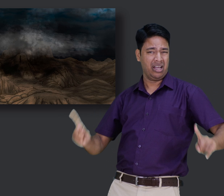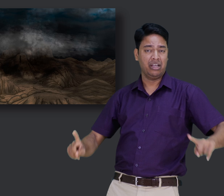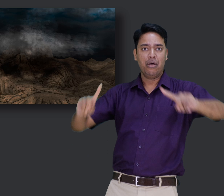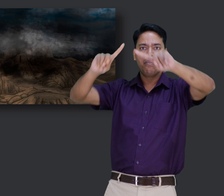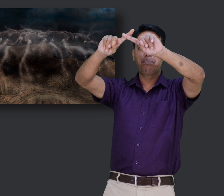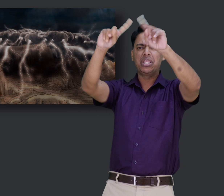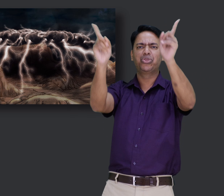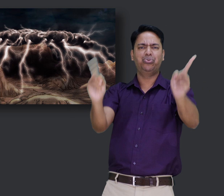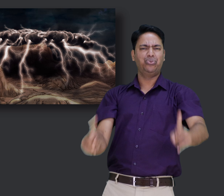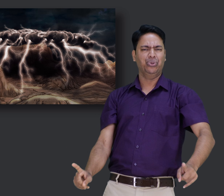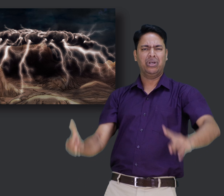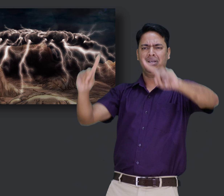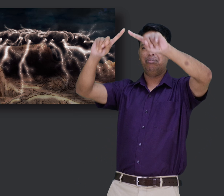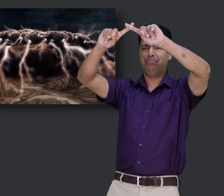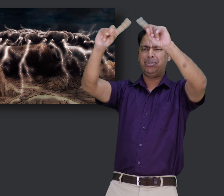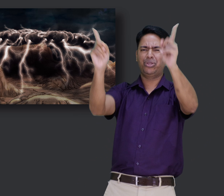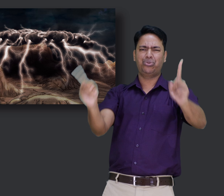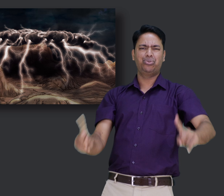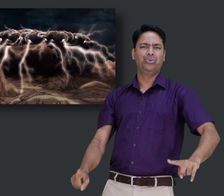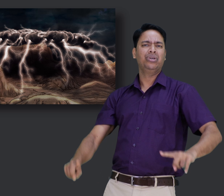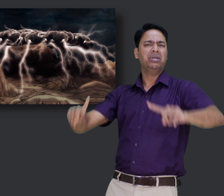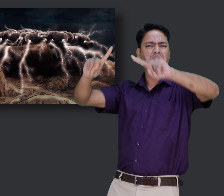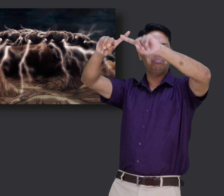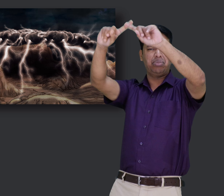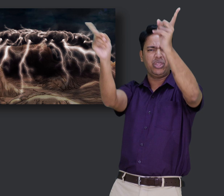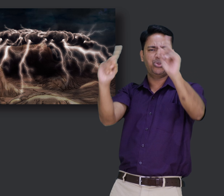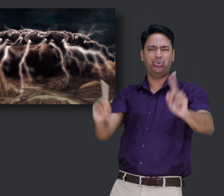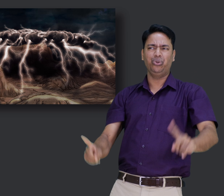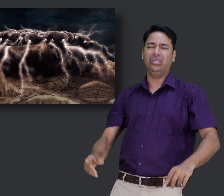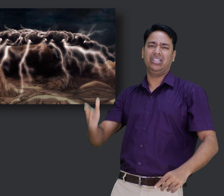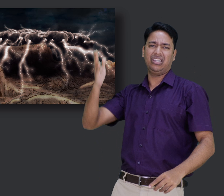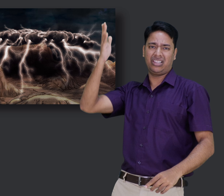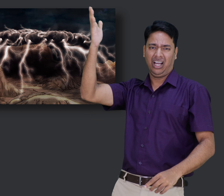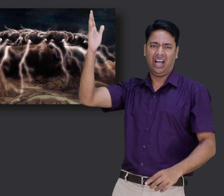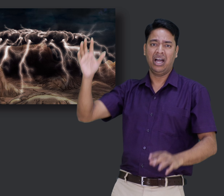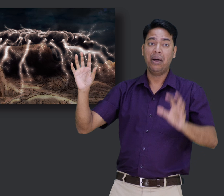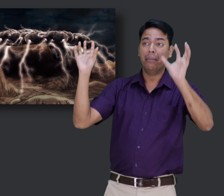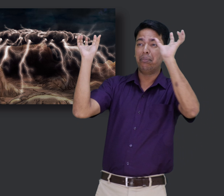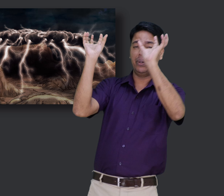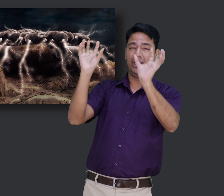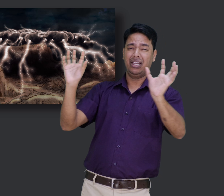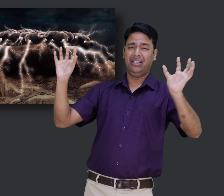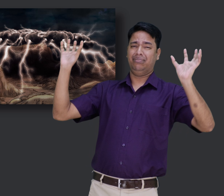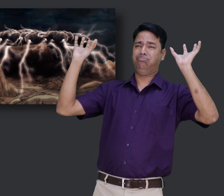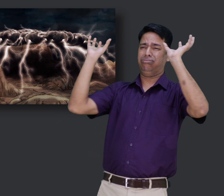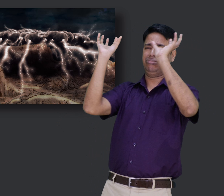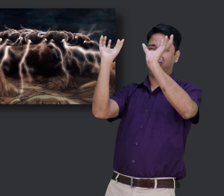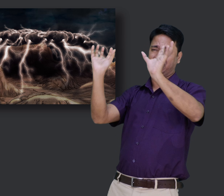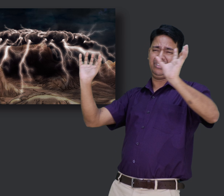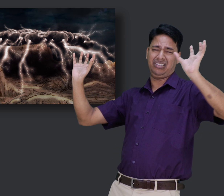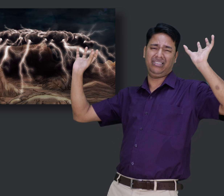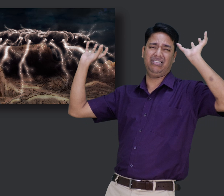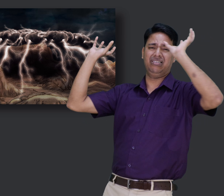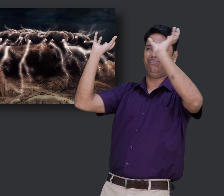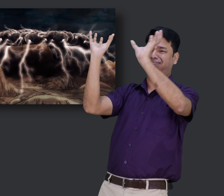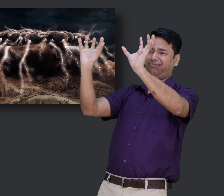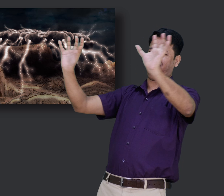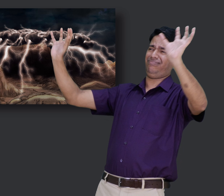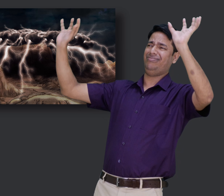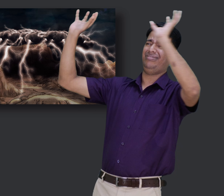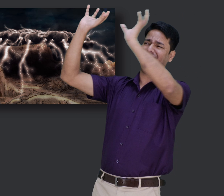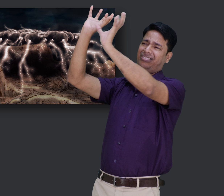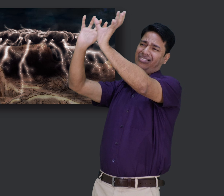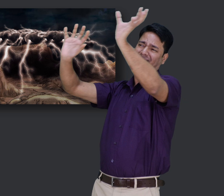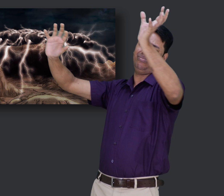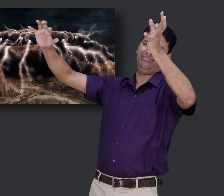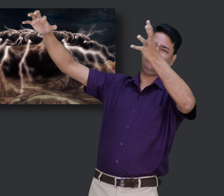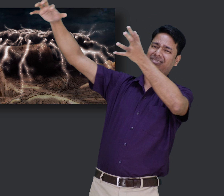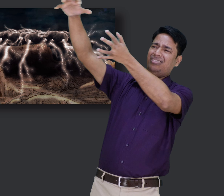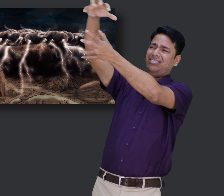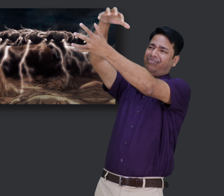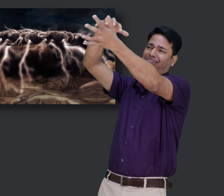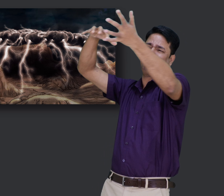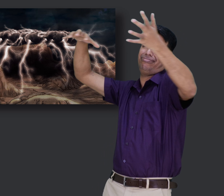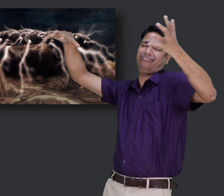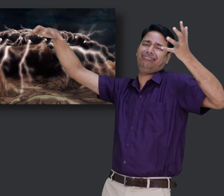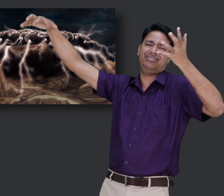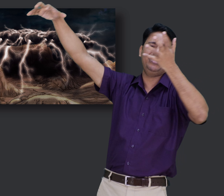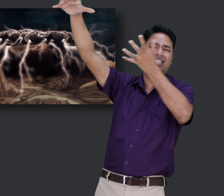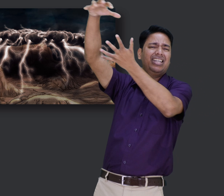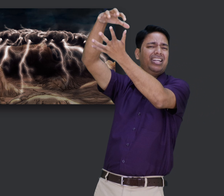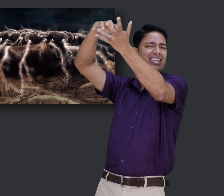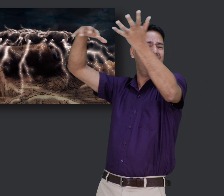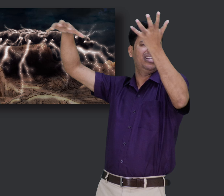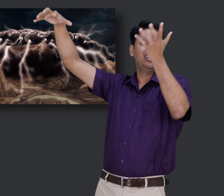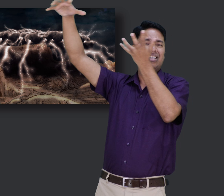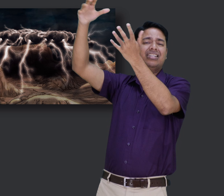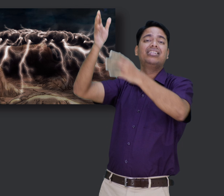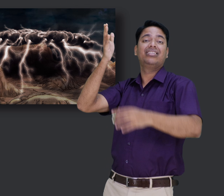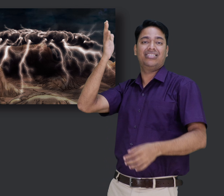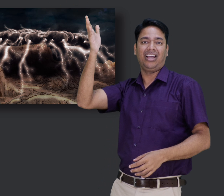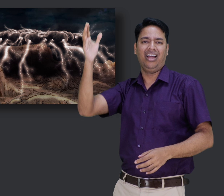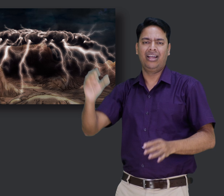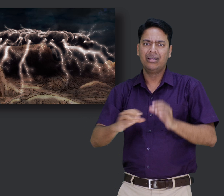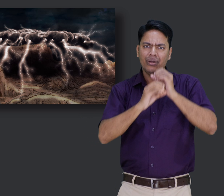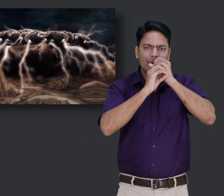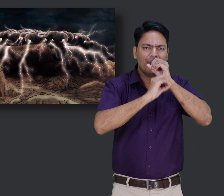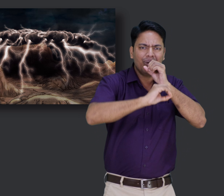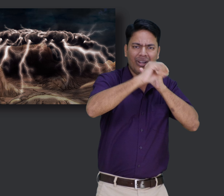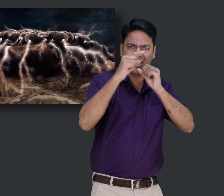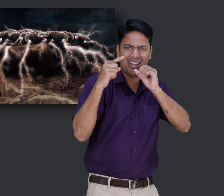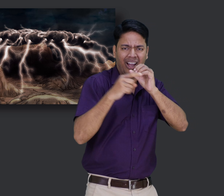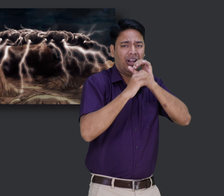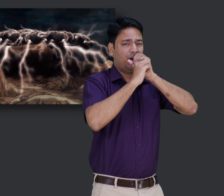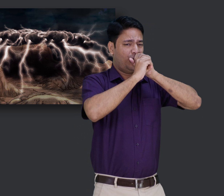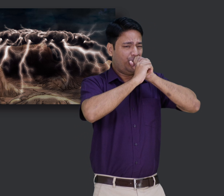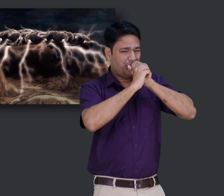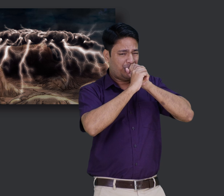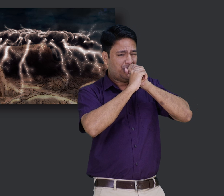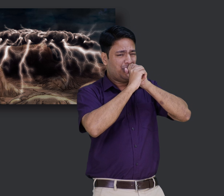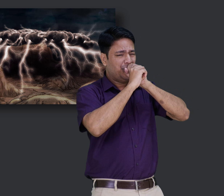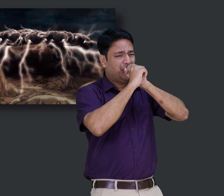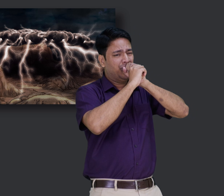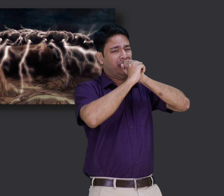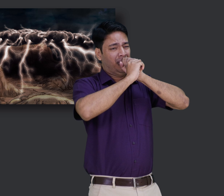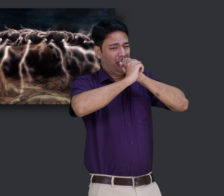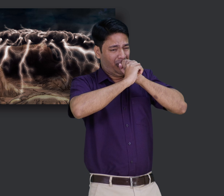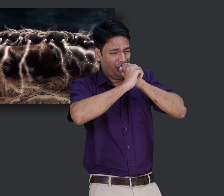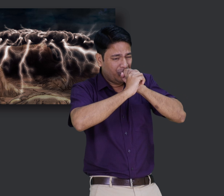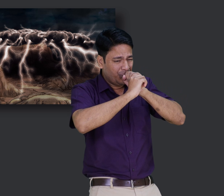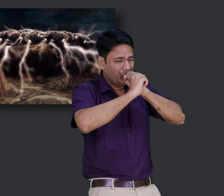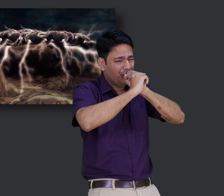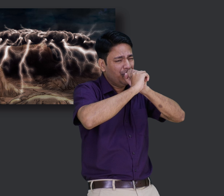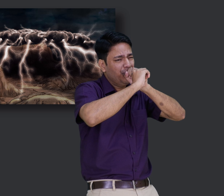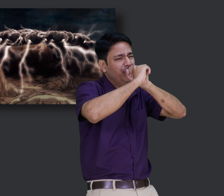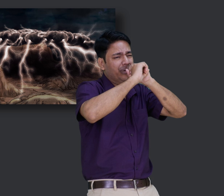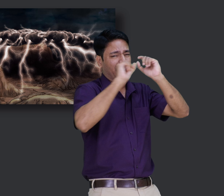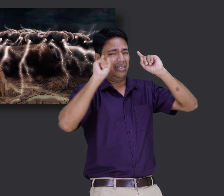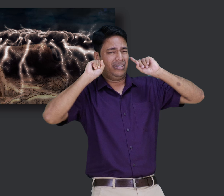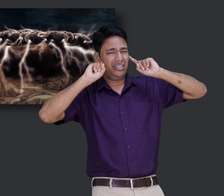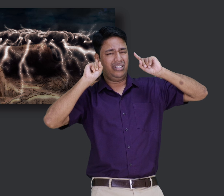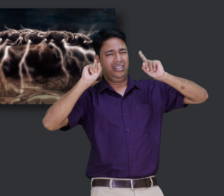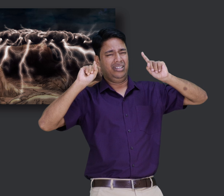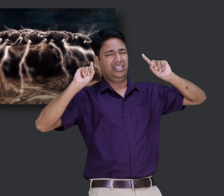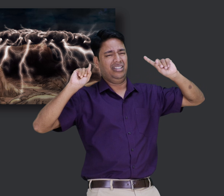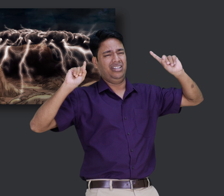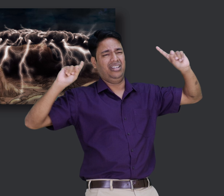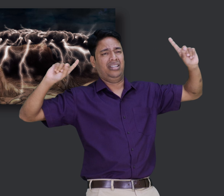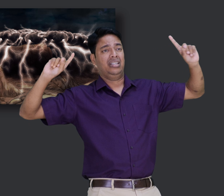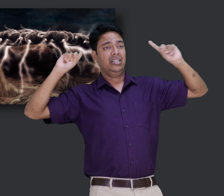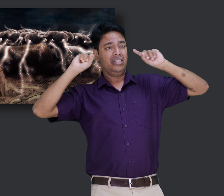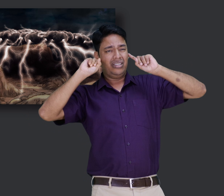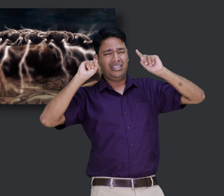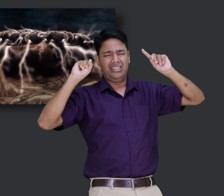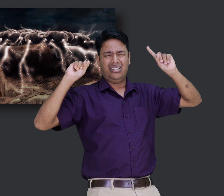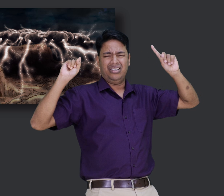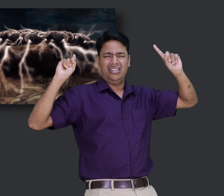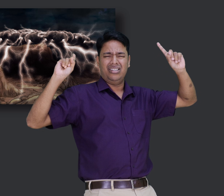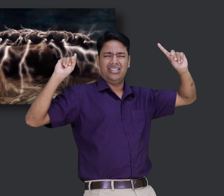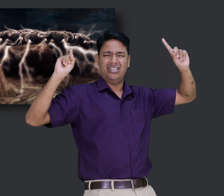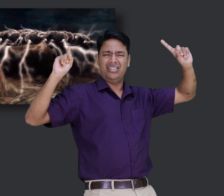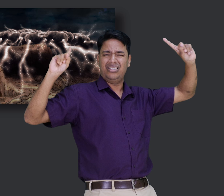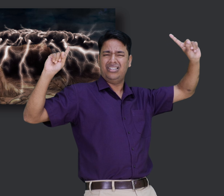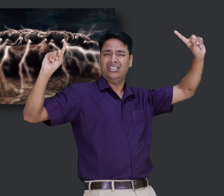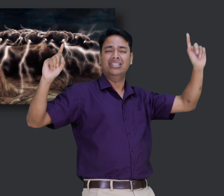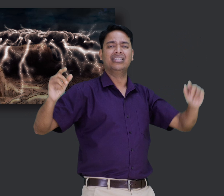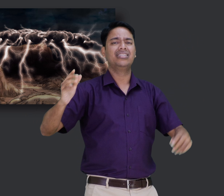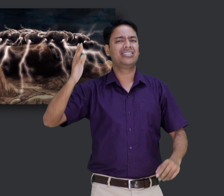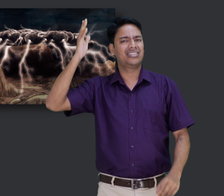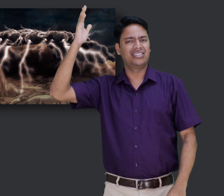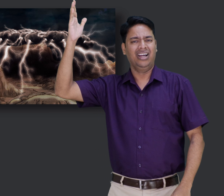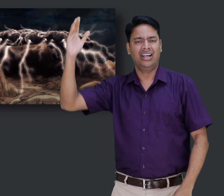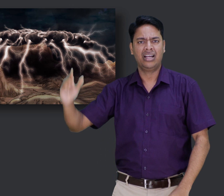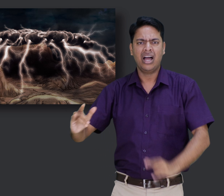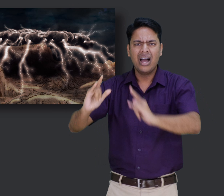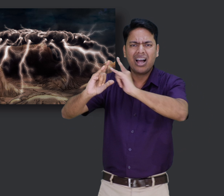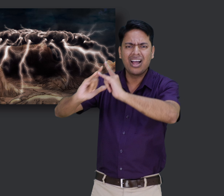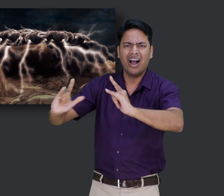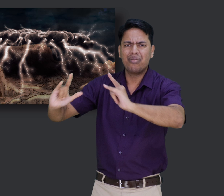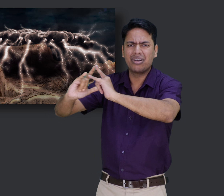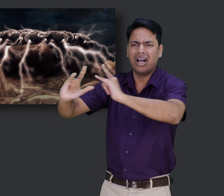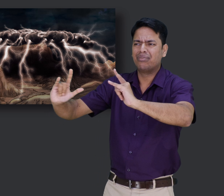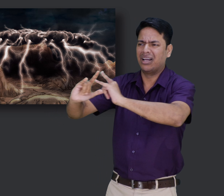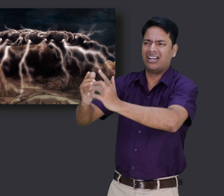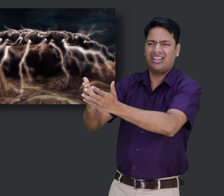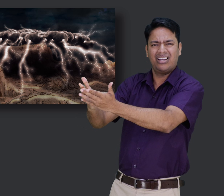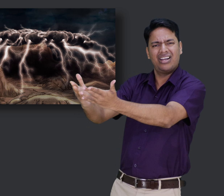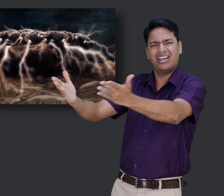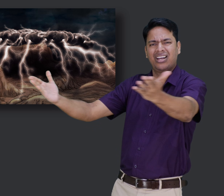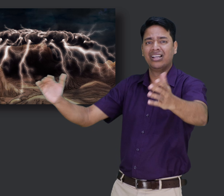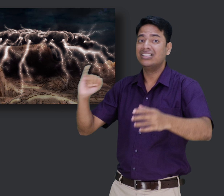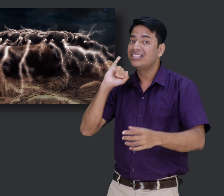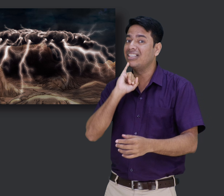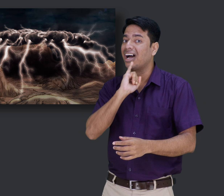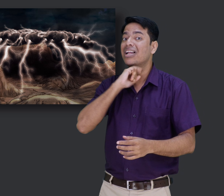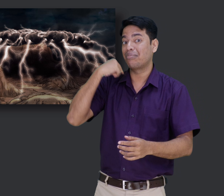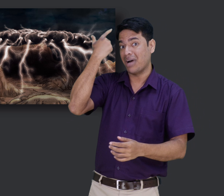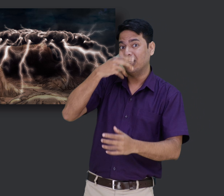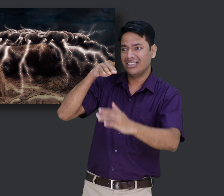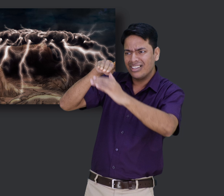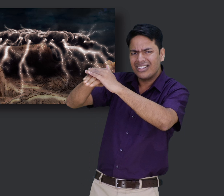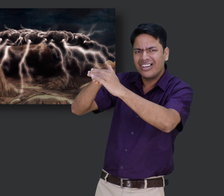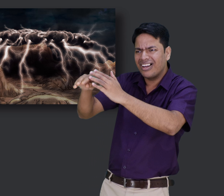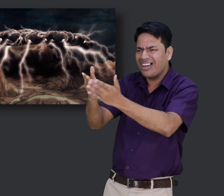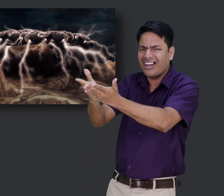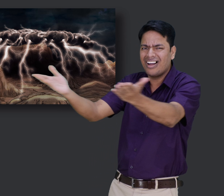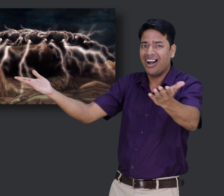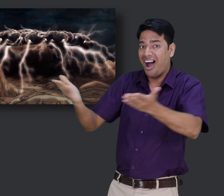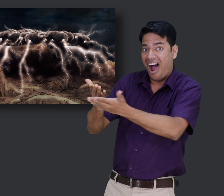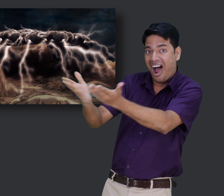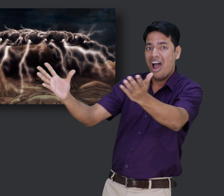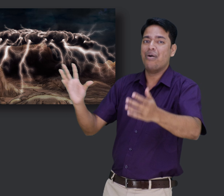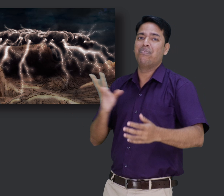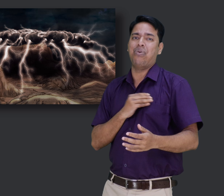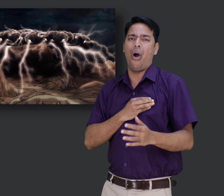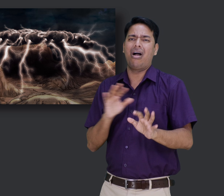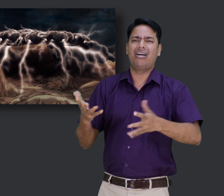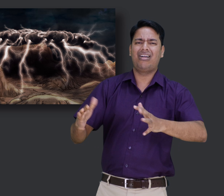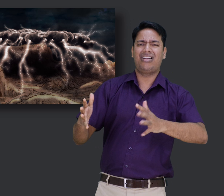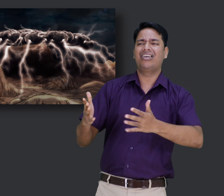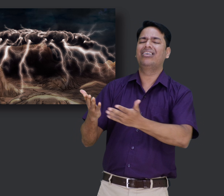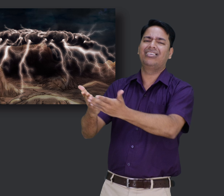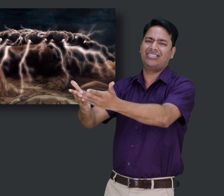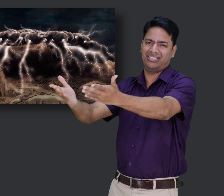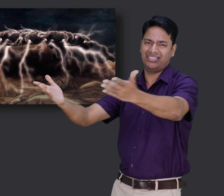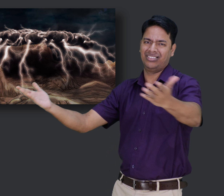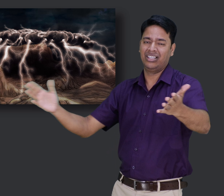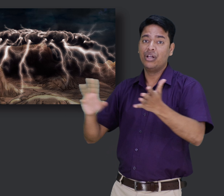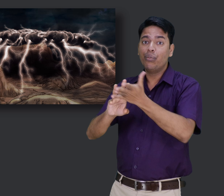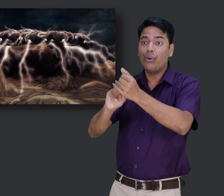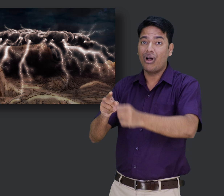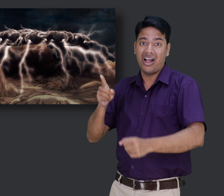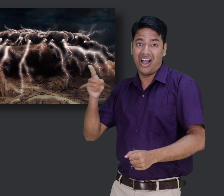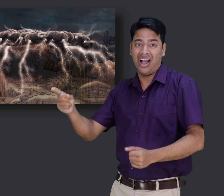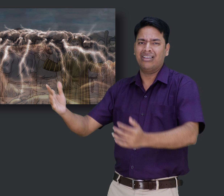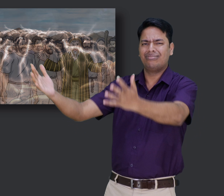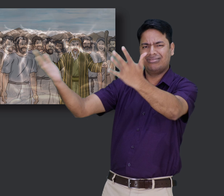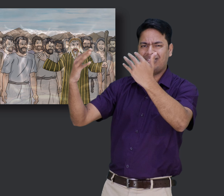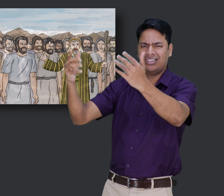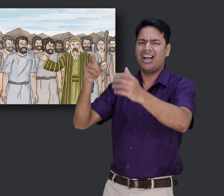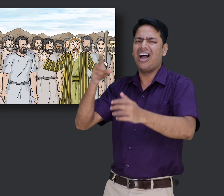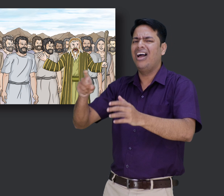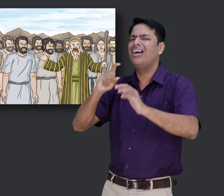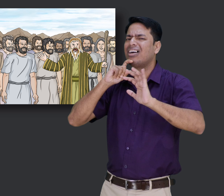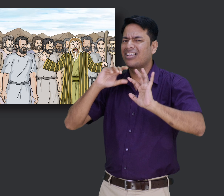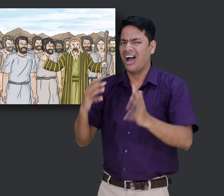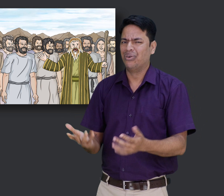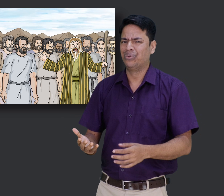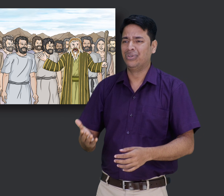A thick cloud was upon the mountain, and a very loud blast of the ram’s horn went out, so that all the people in the camp trembled.